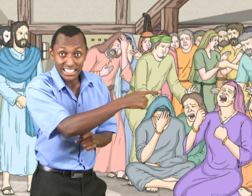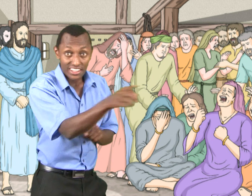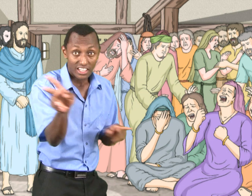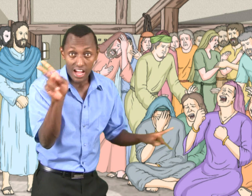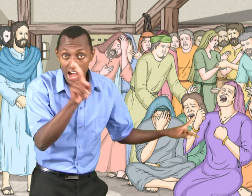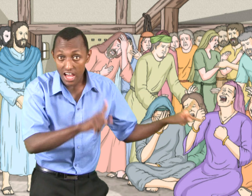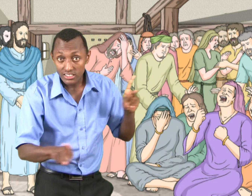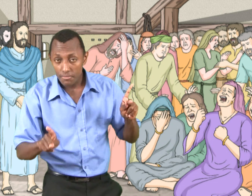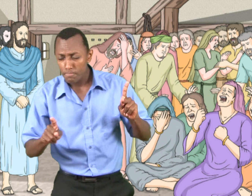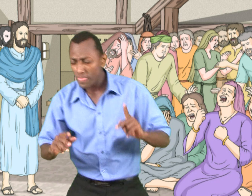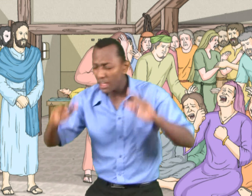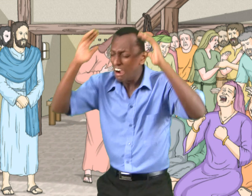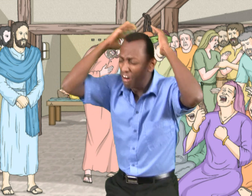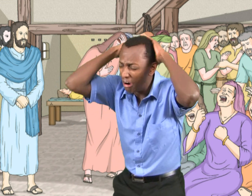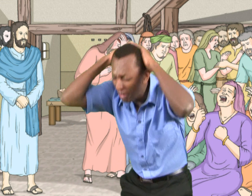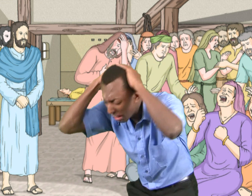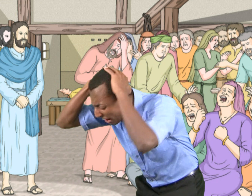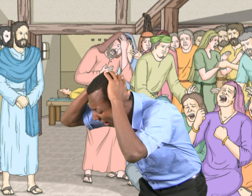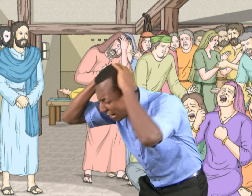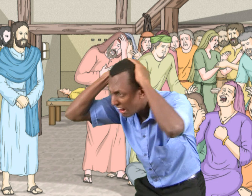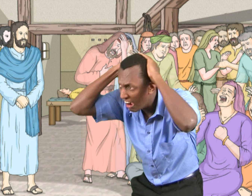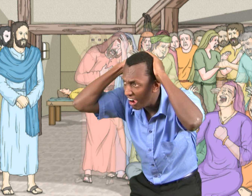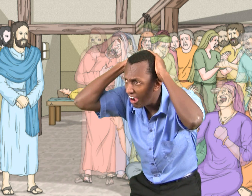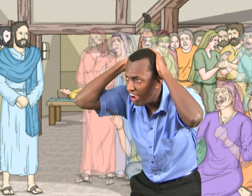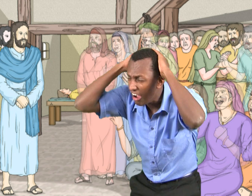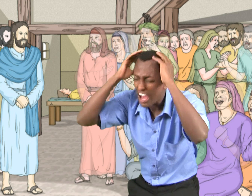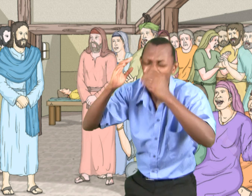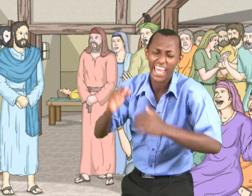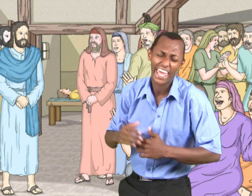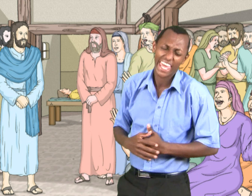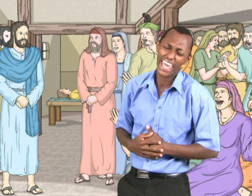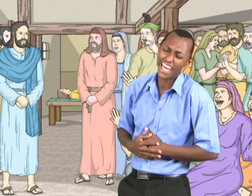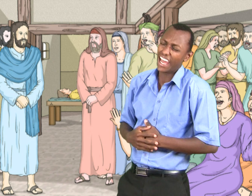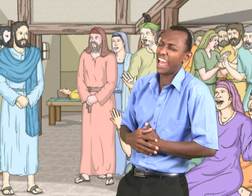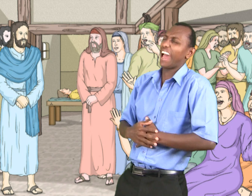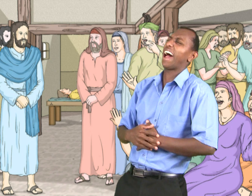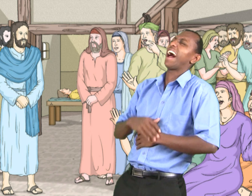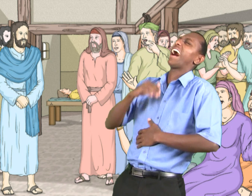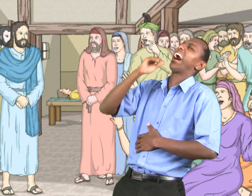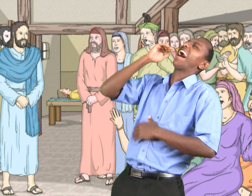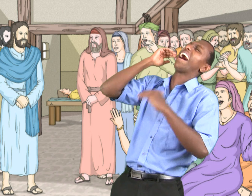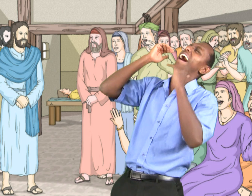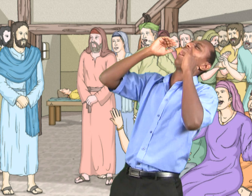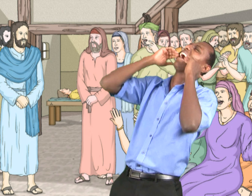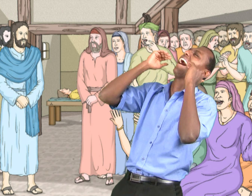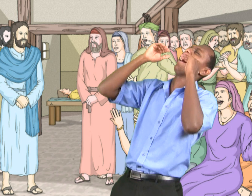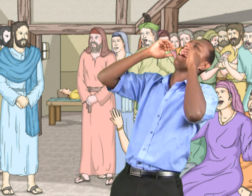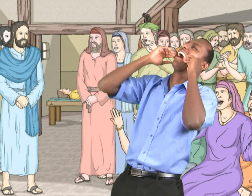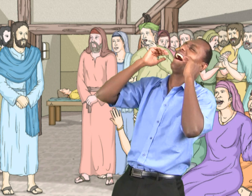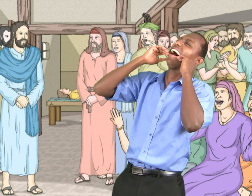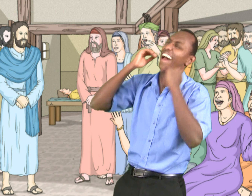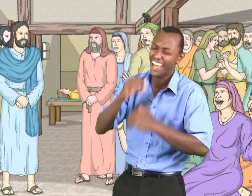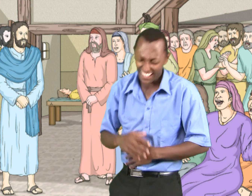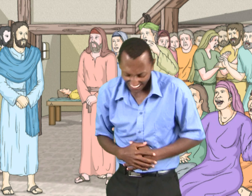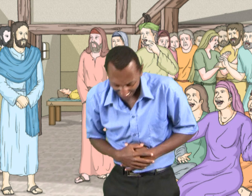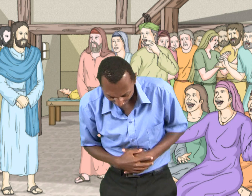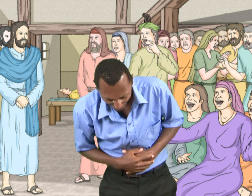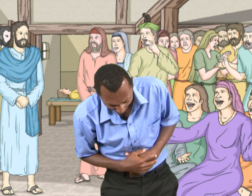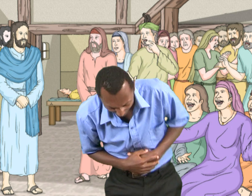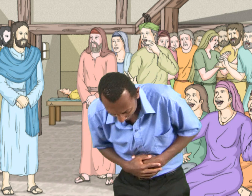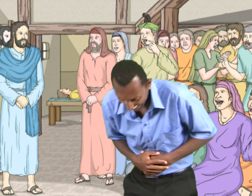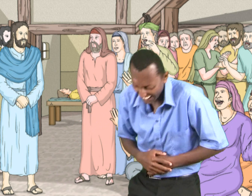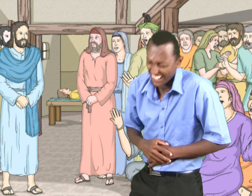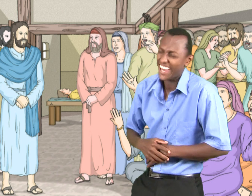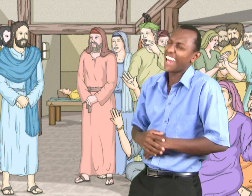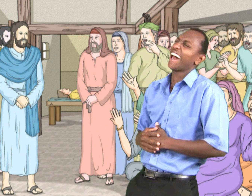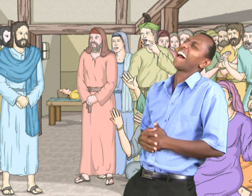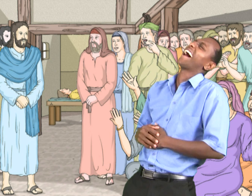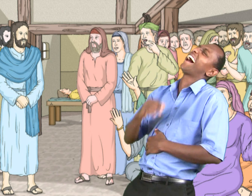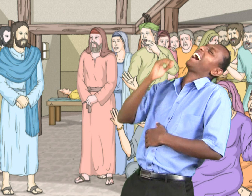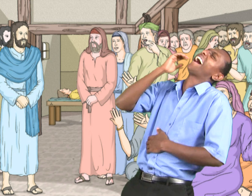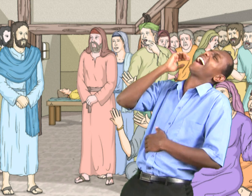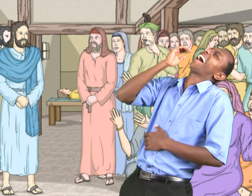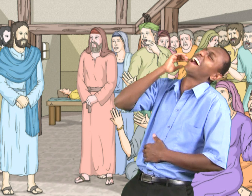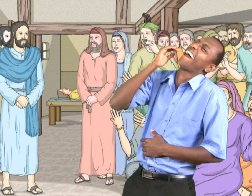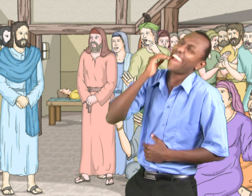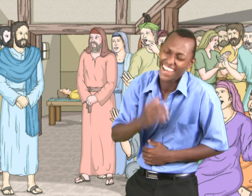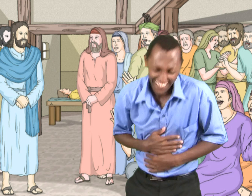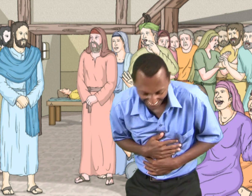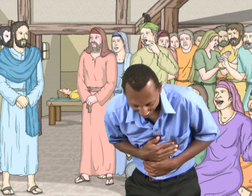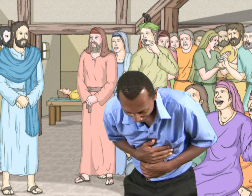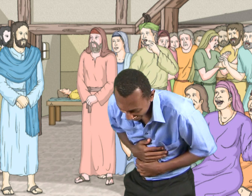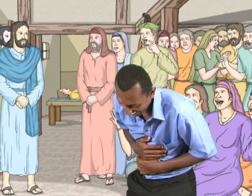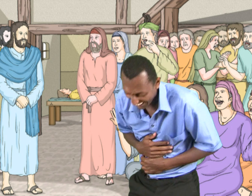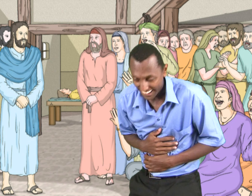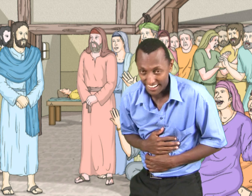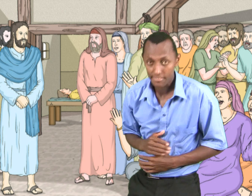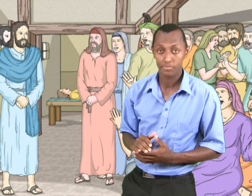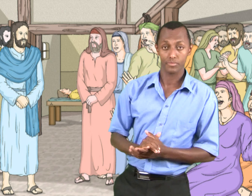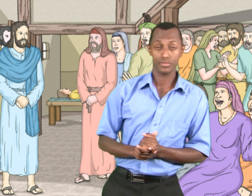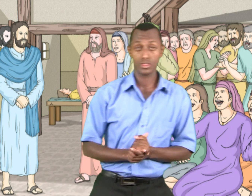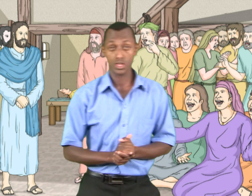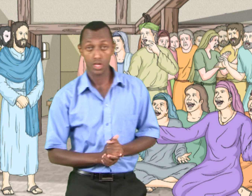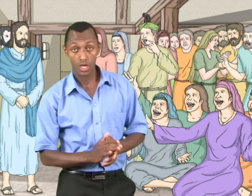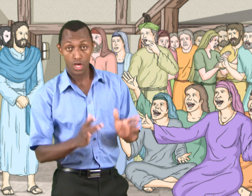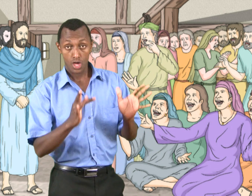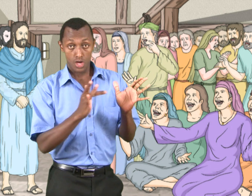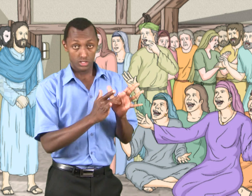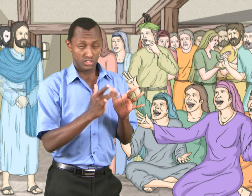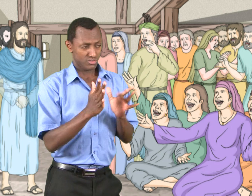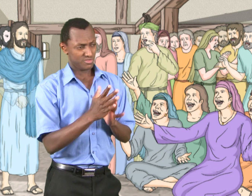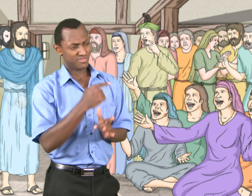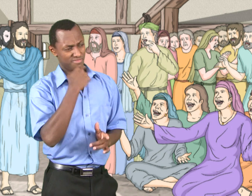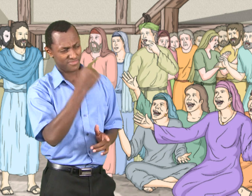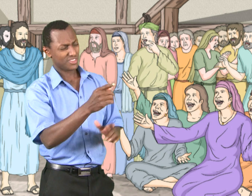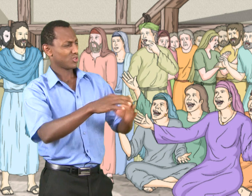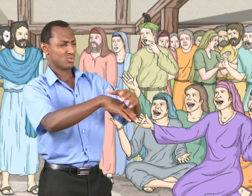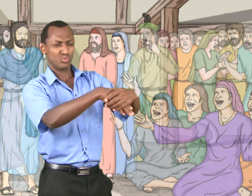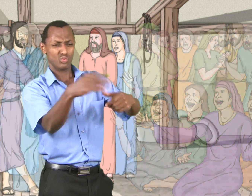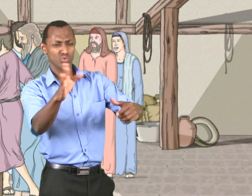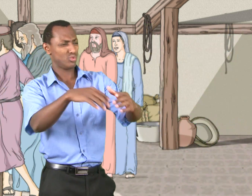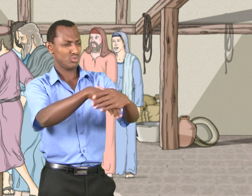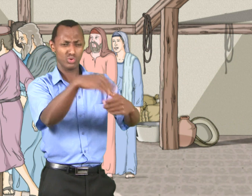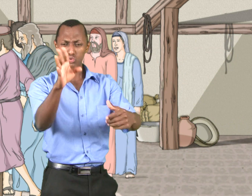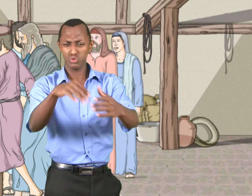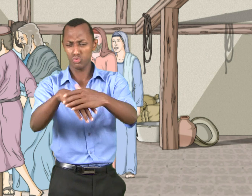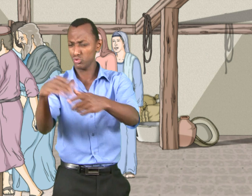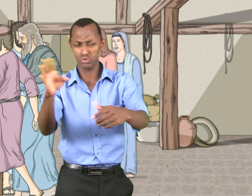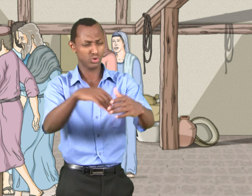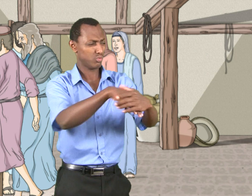And they laughed at Him.